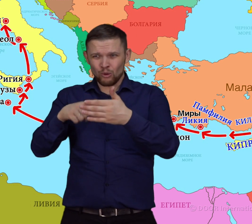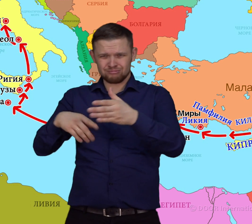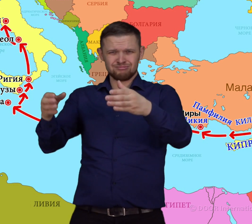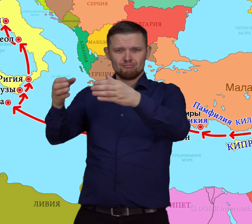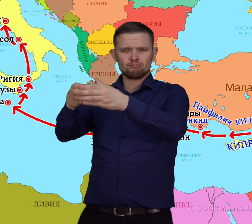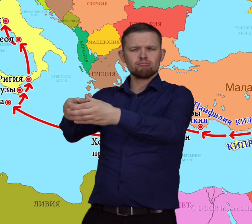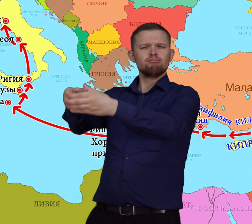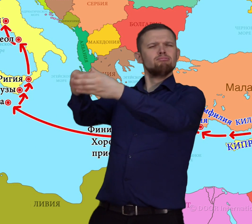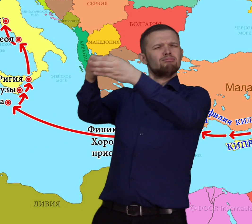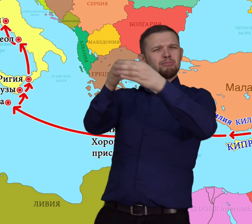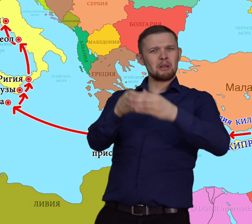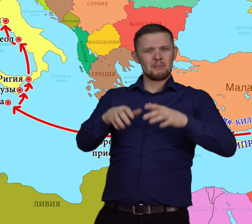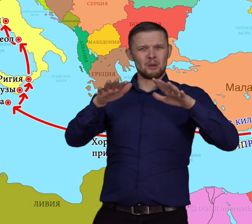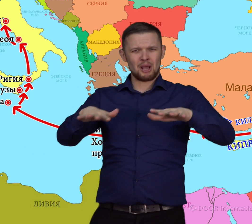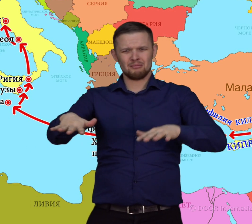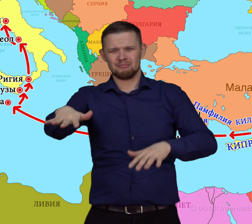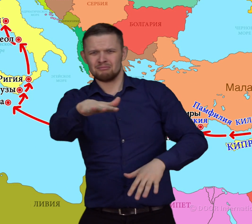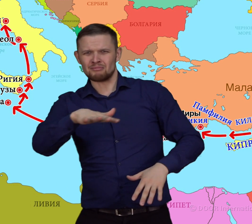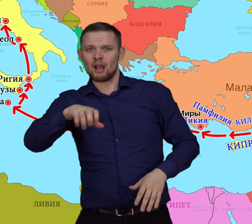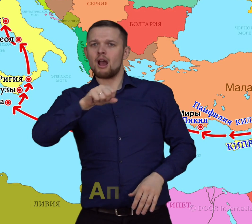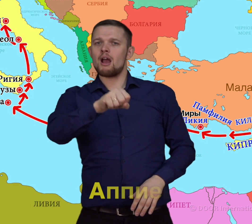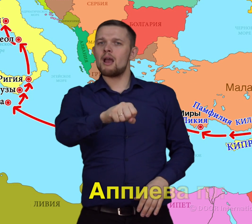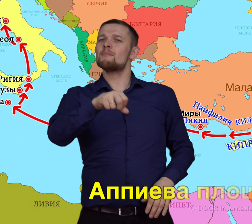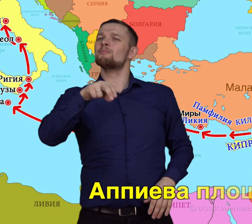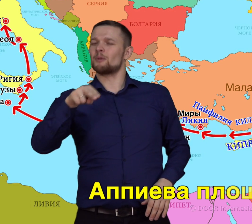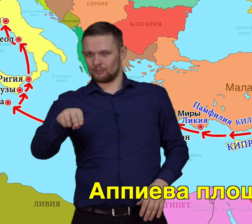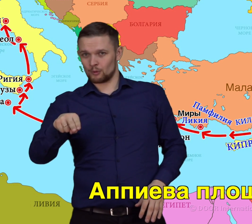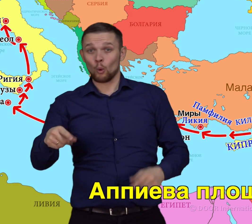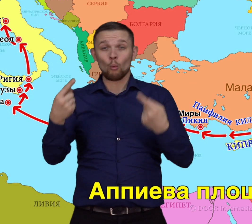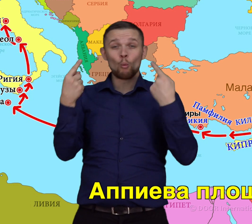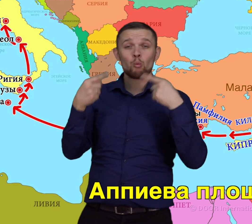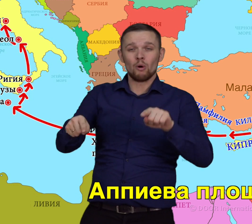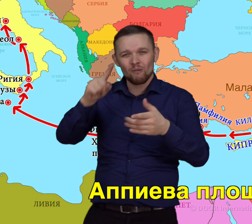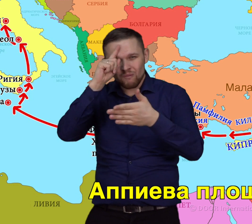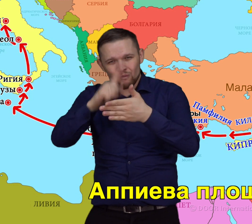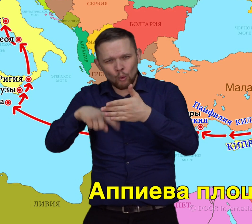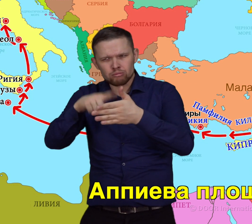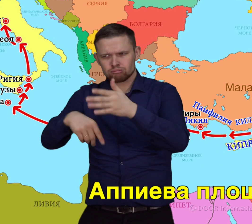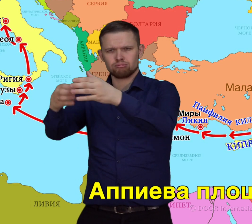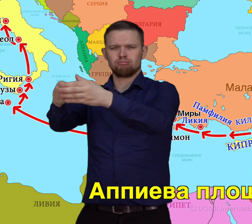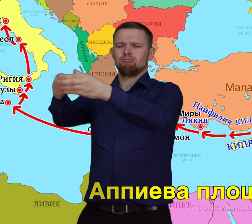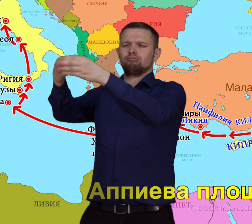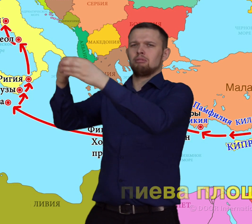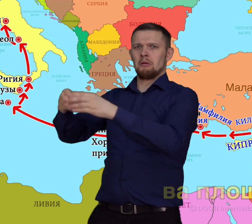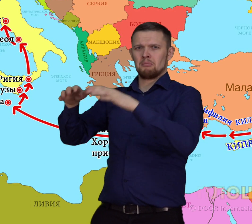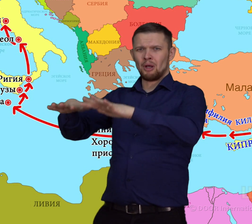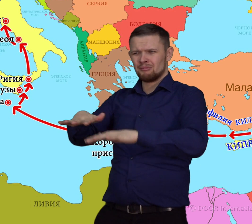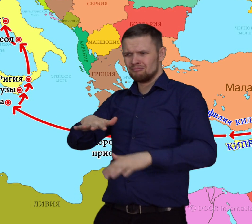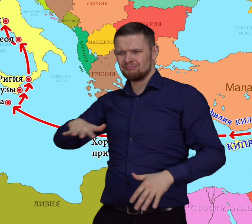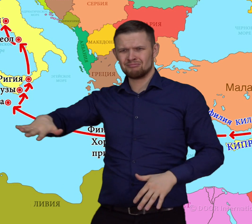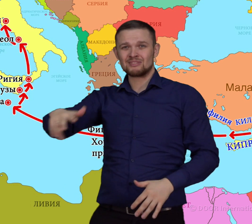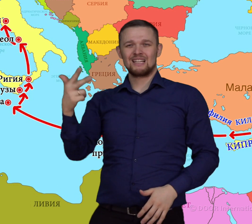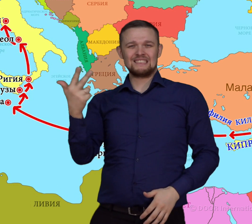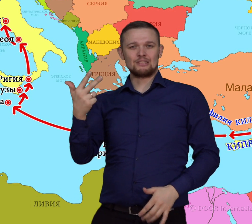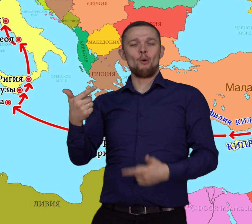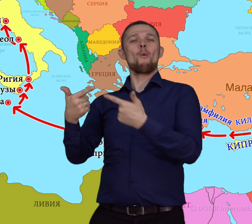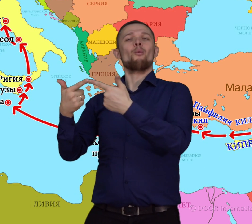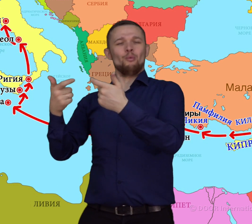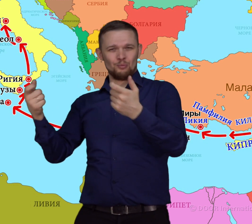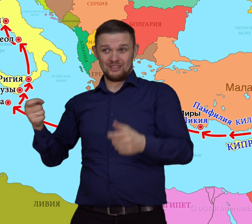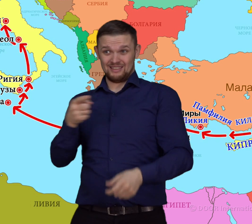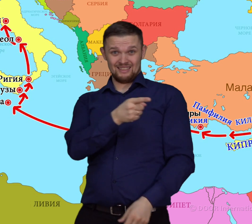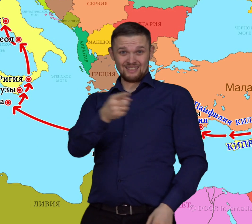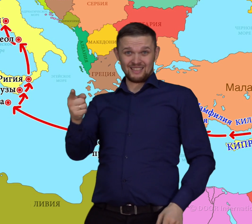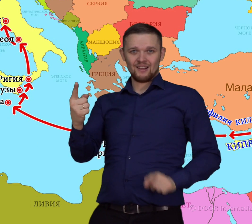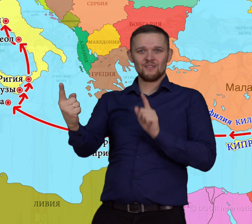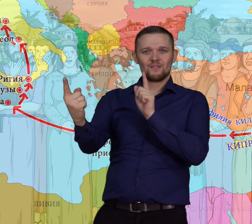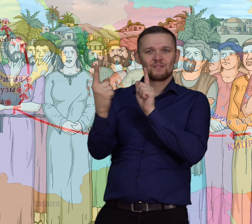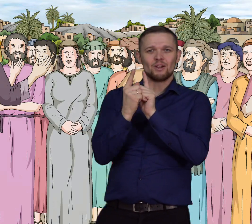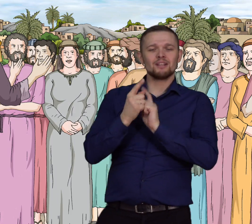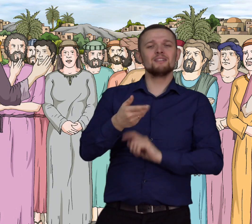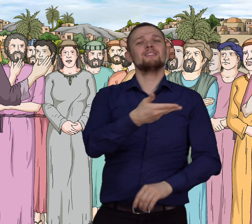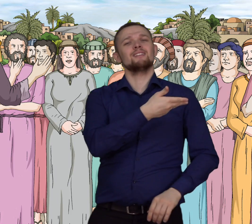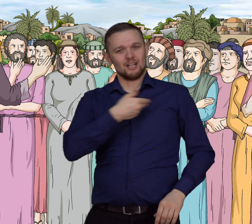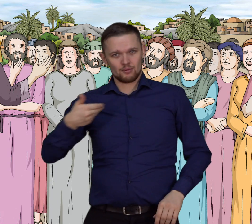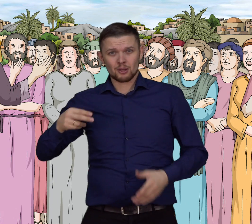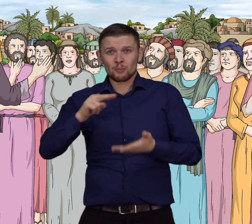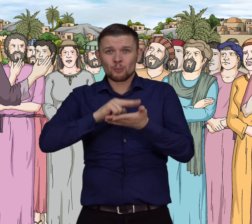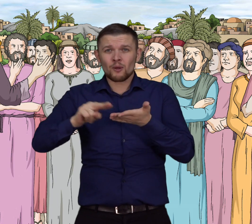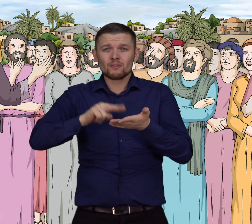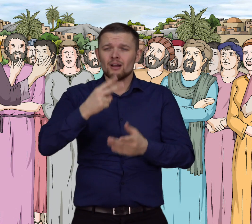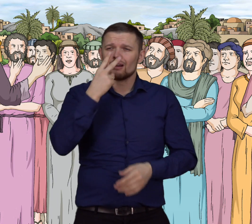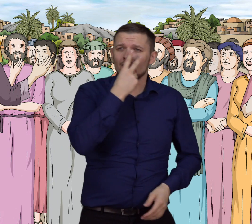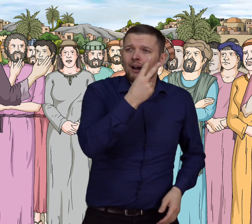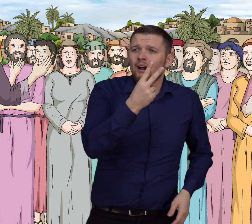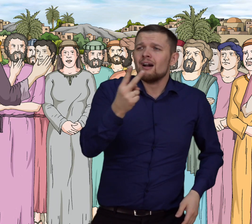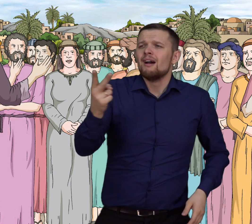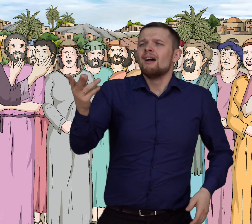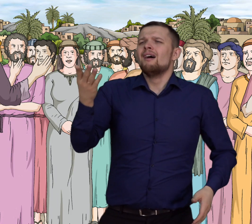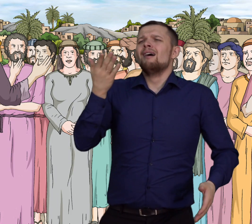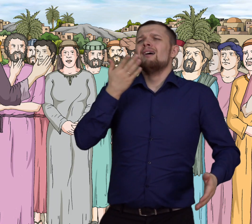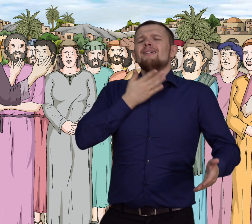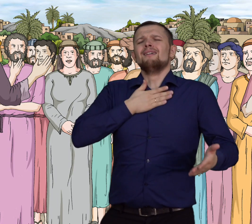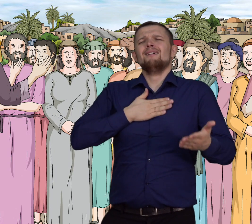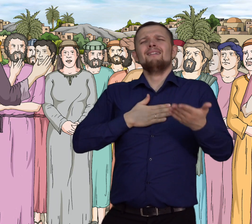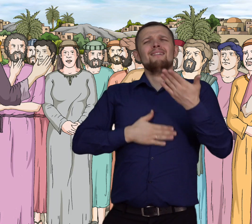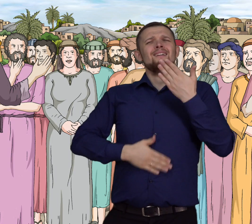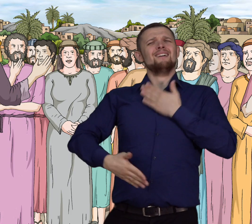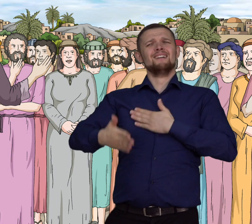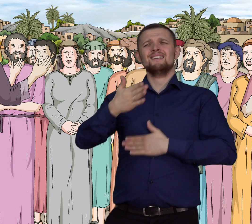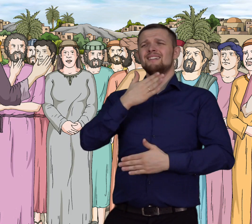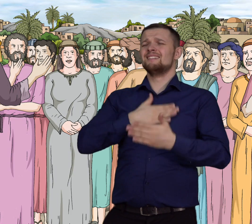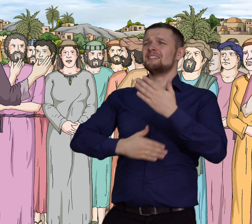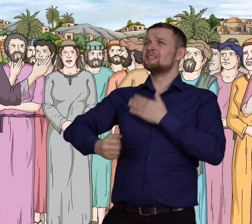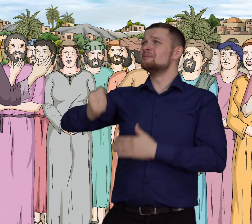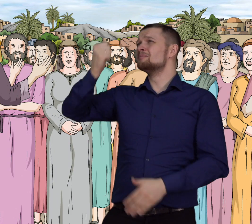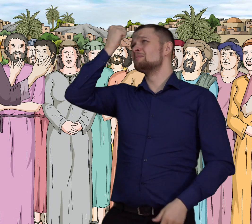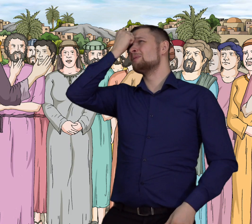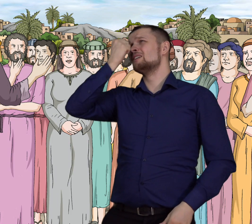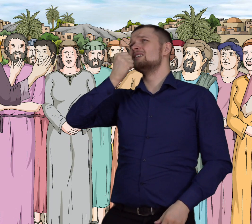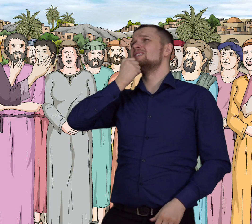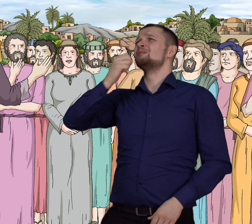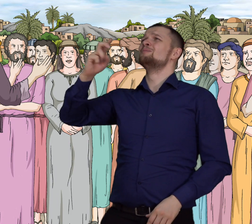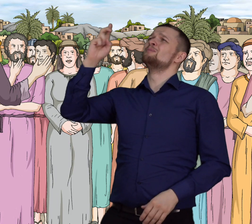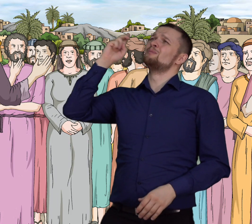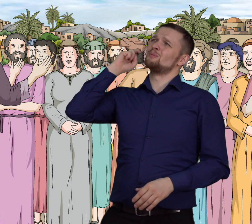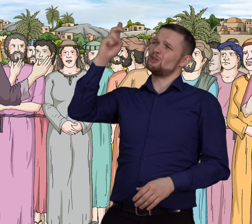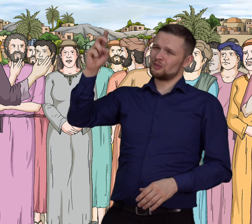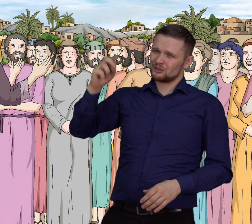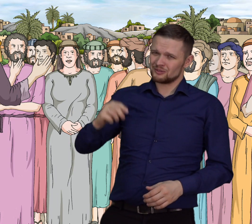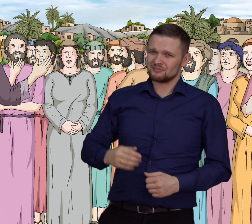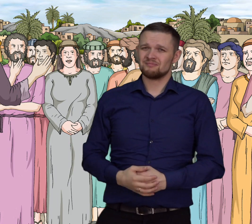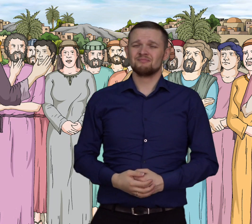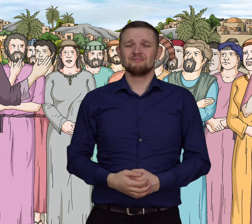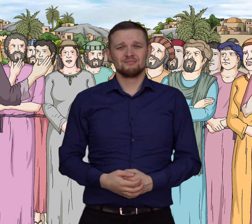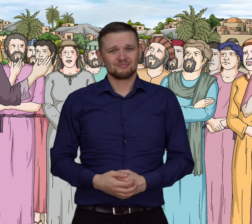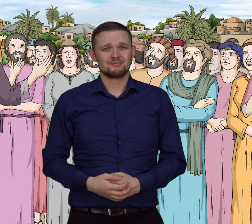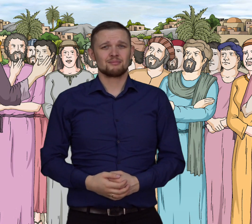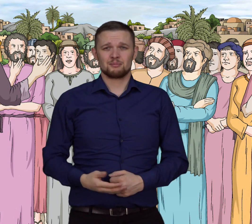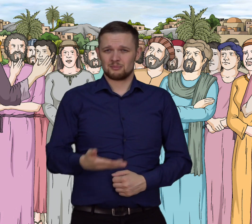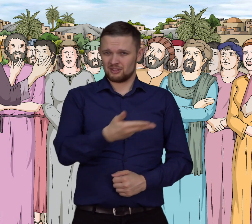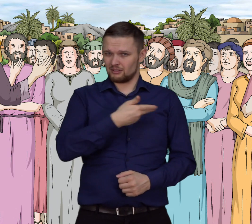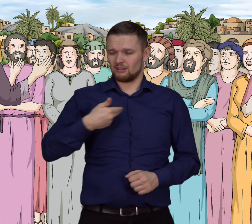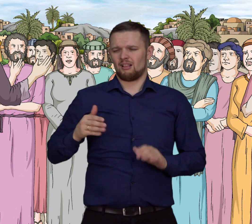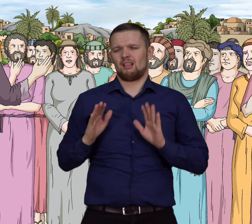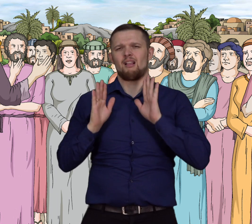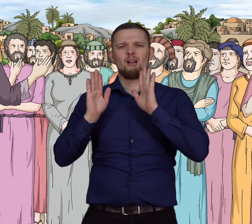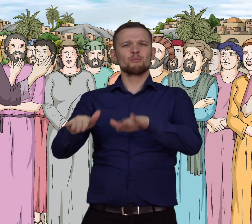The brothers there had heard about us and traveled as far as the Forum of Appius and the Three Taverns to meet us.